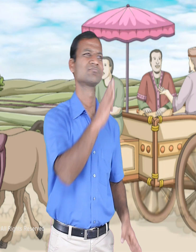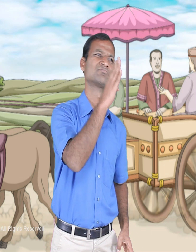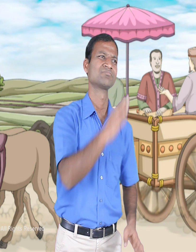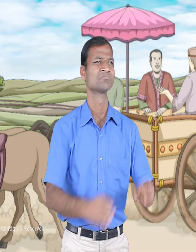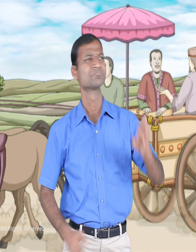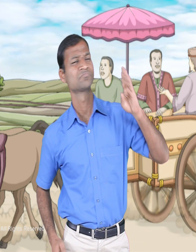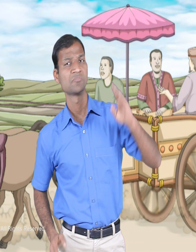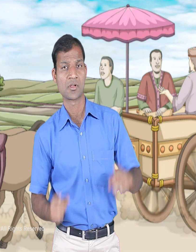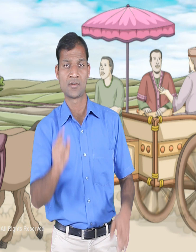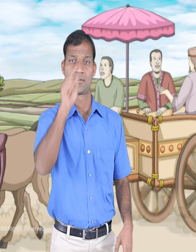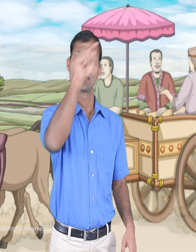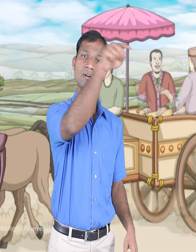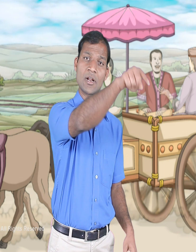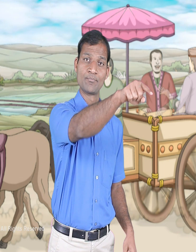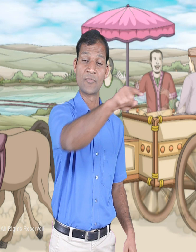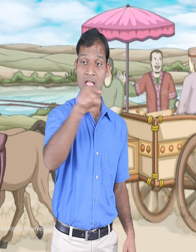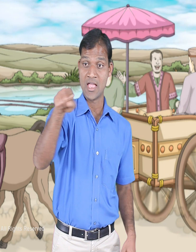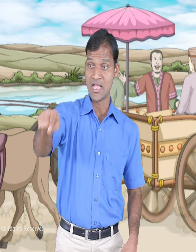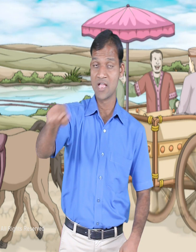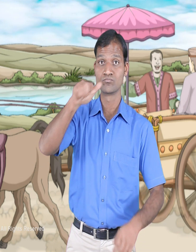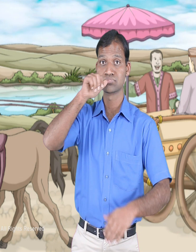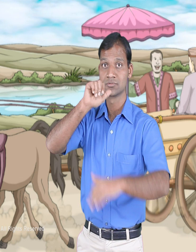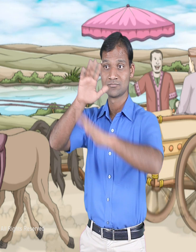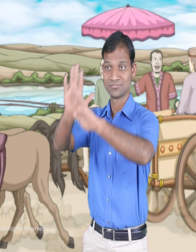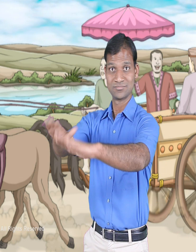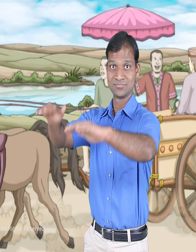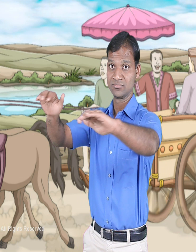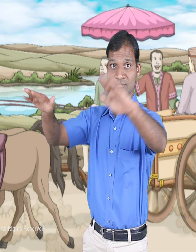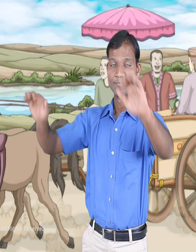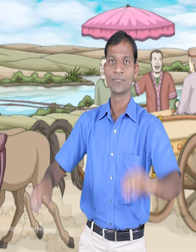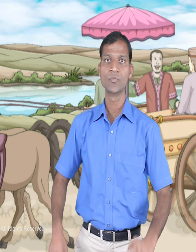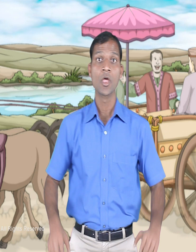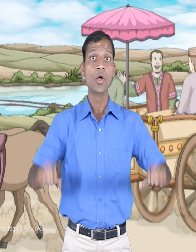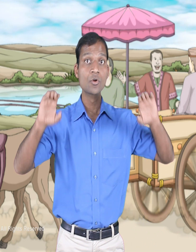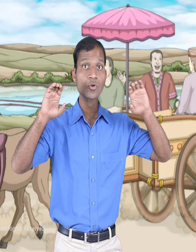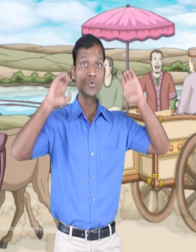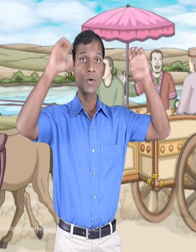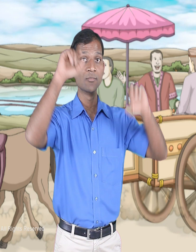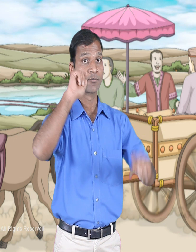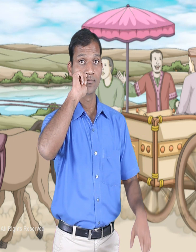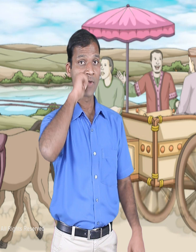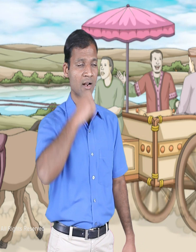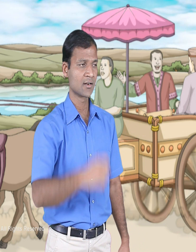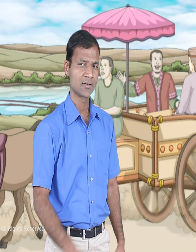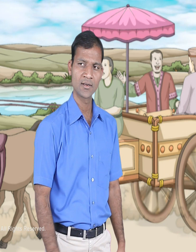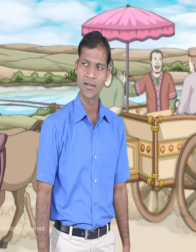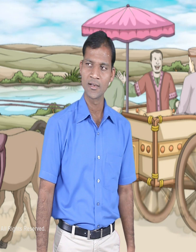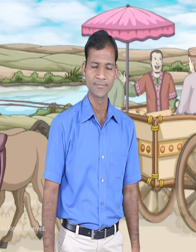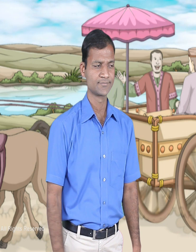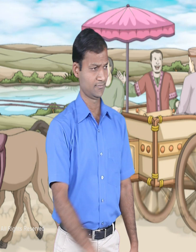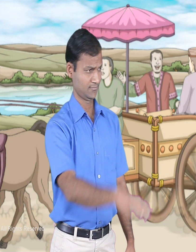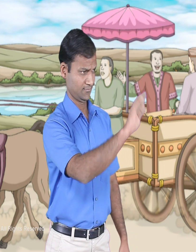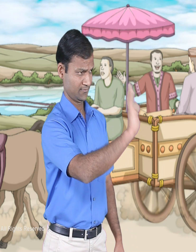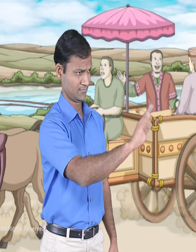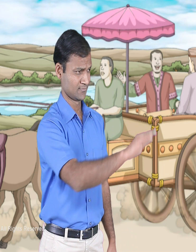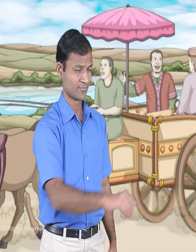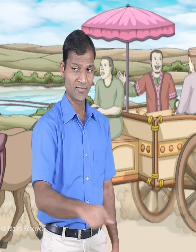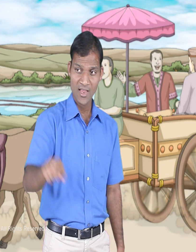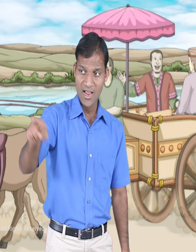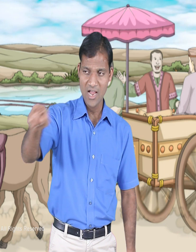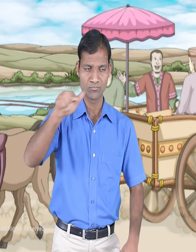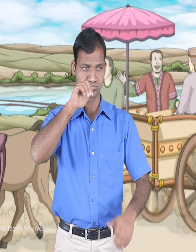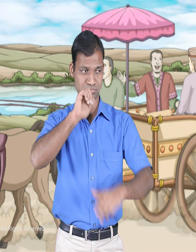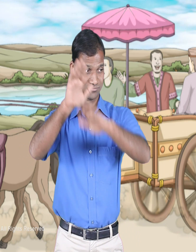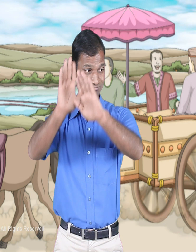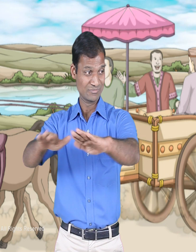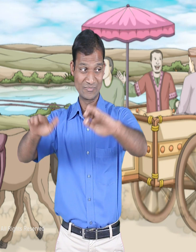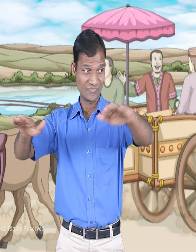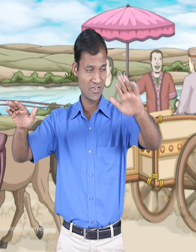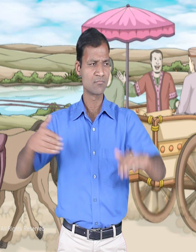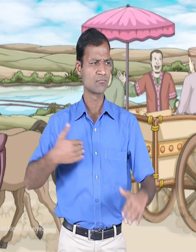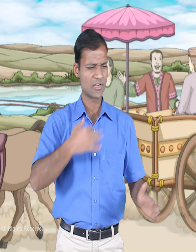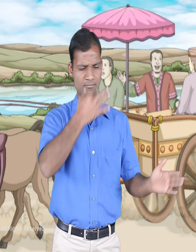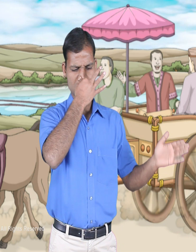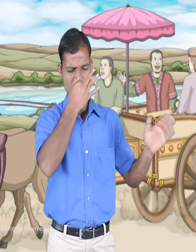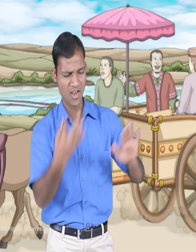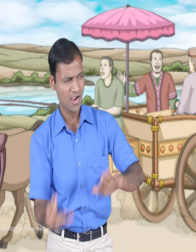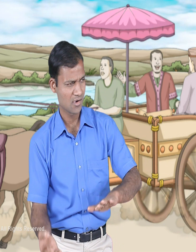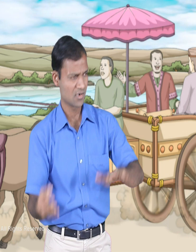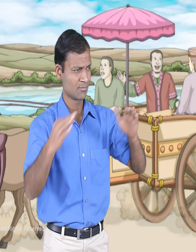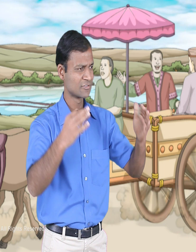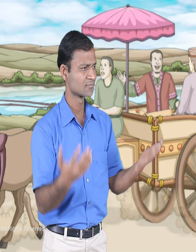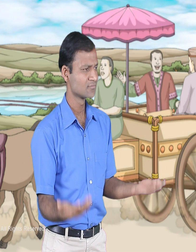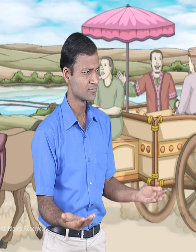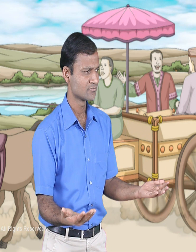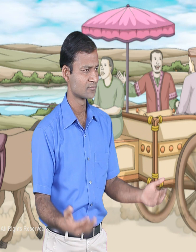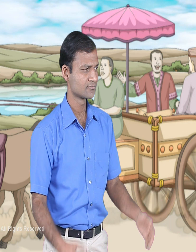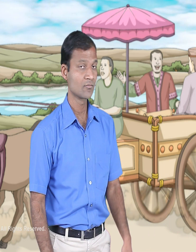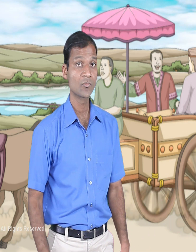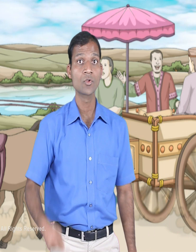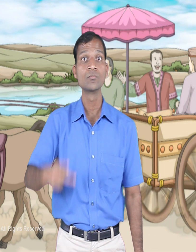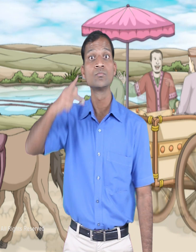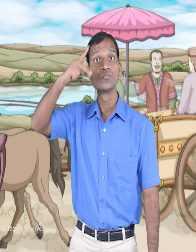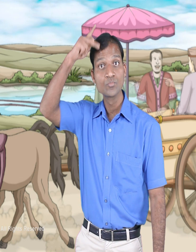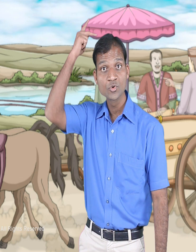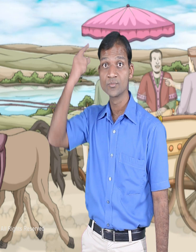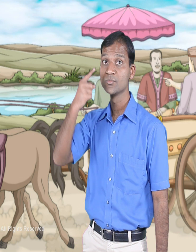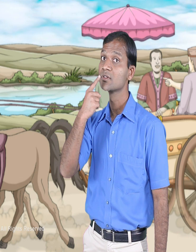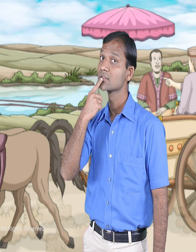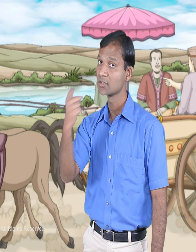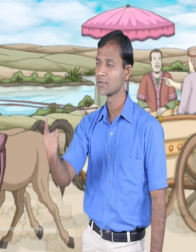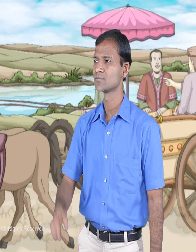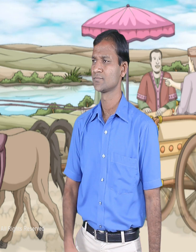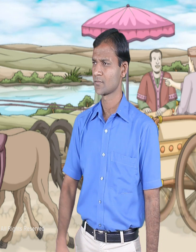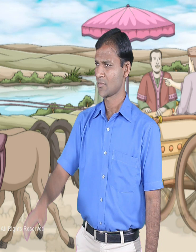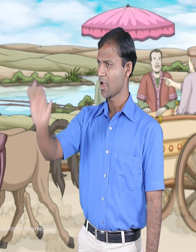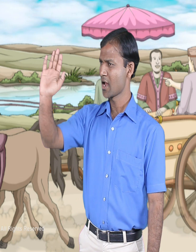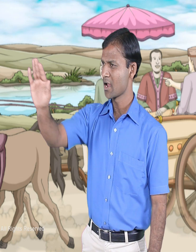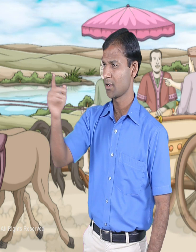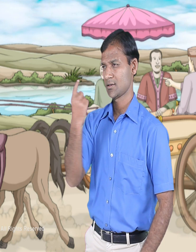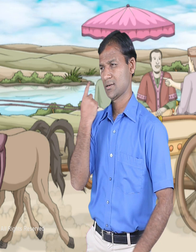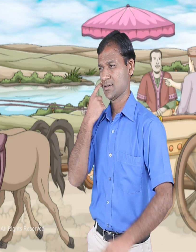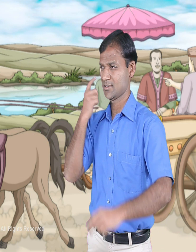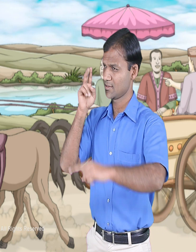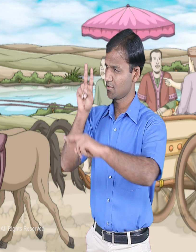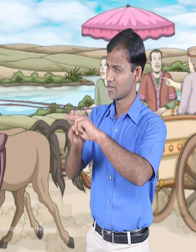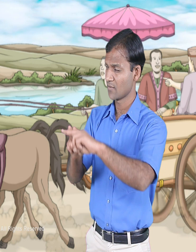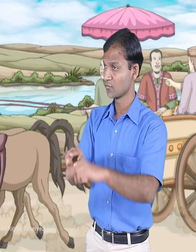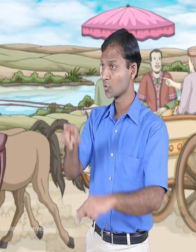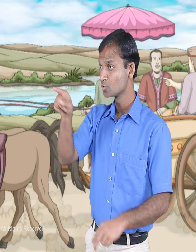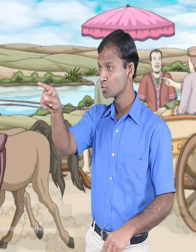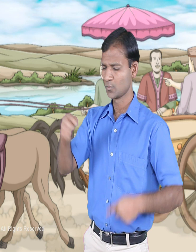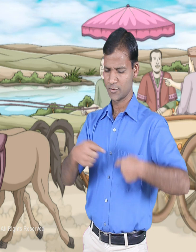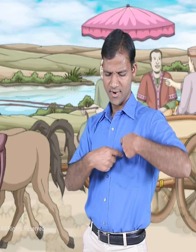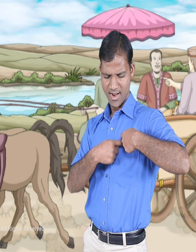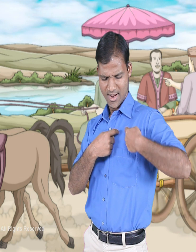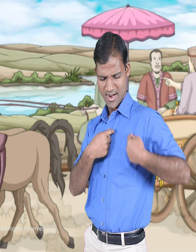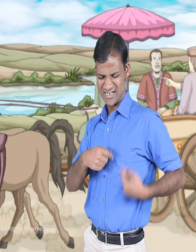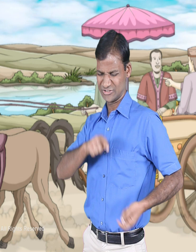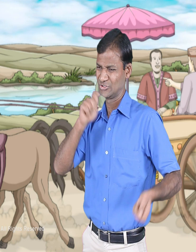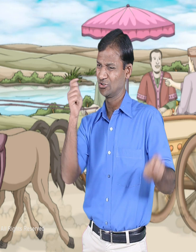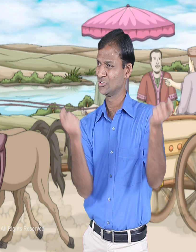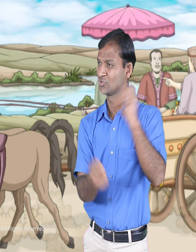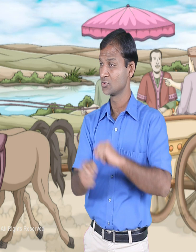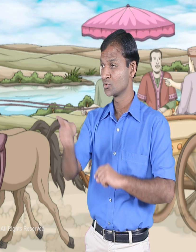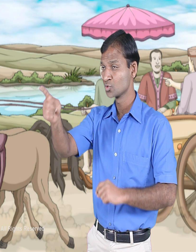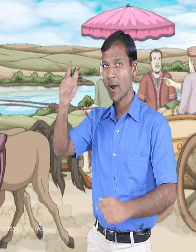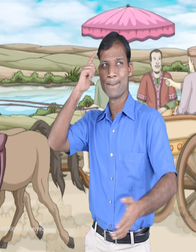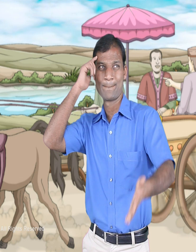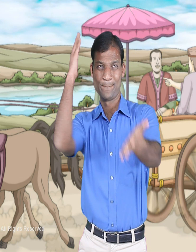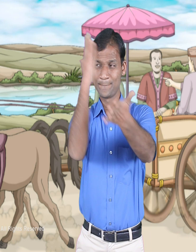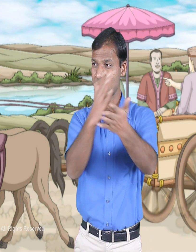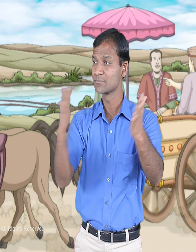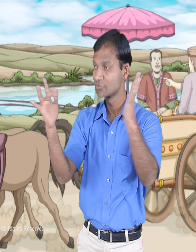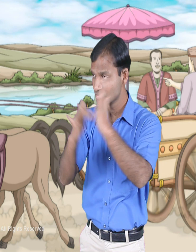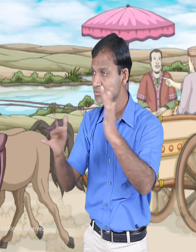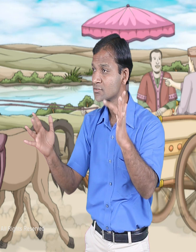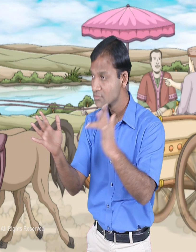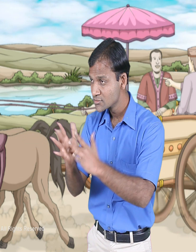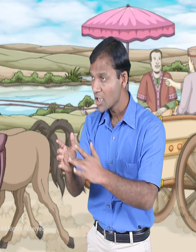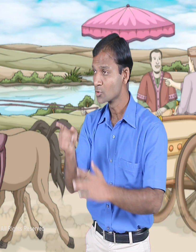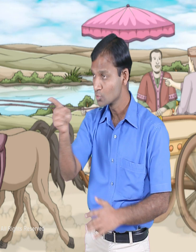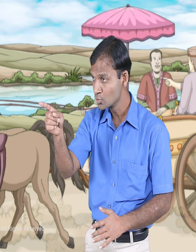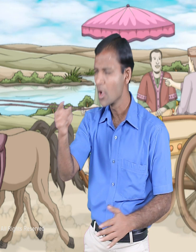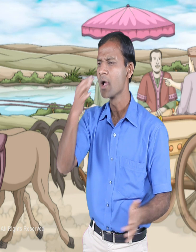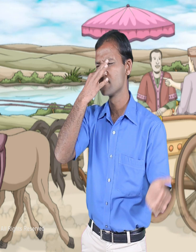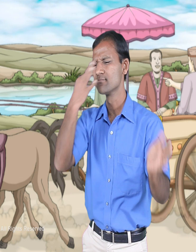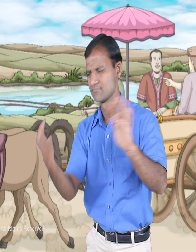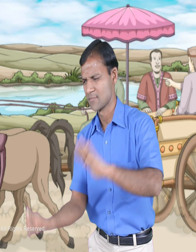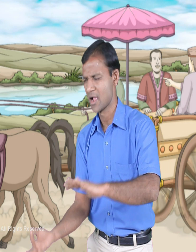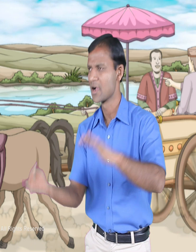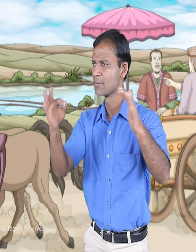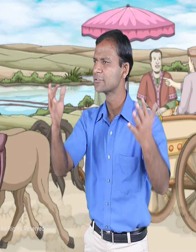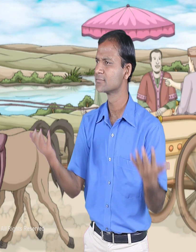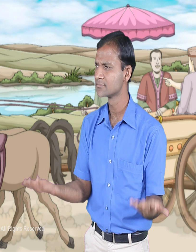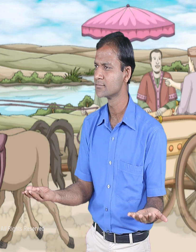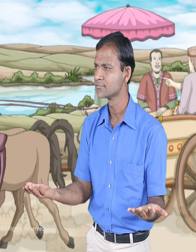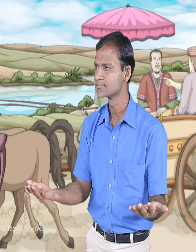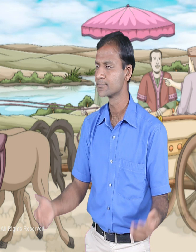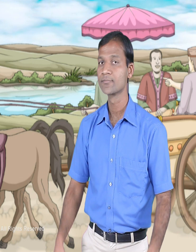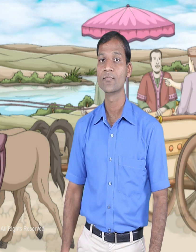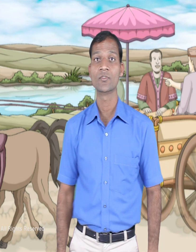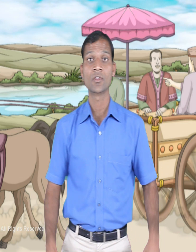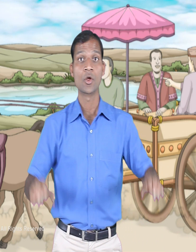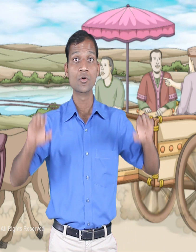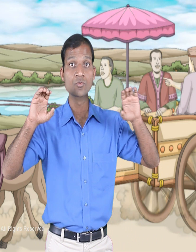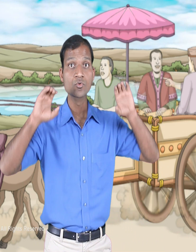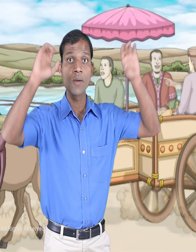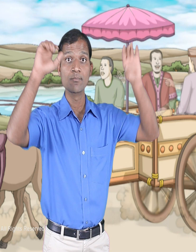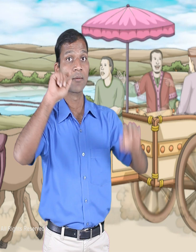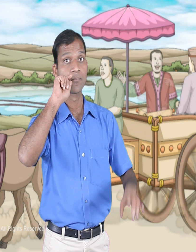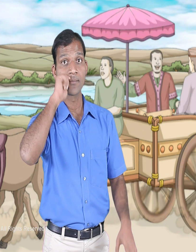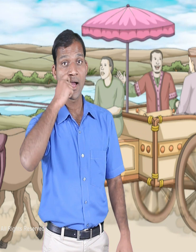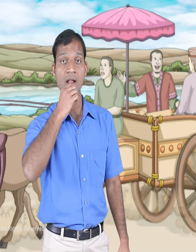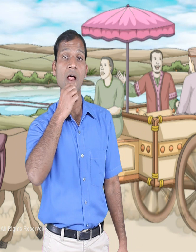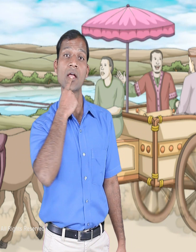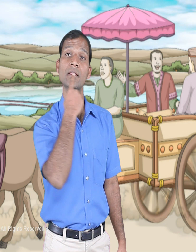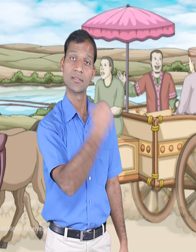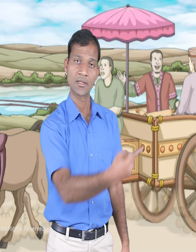As they traveled along the road and came to some water, the eunuch said, “Look, here is water!